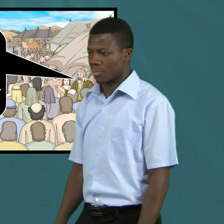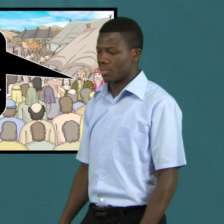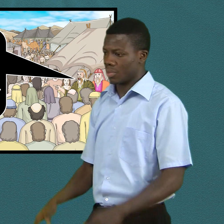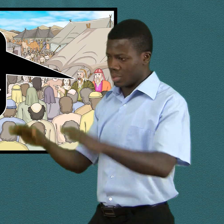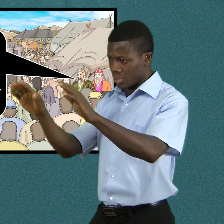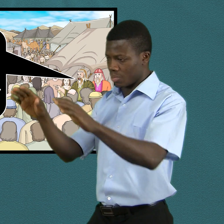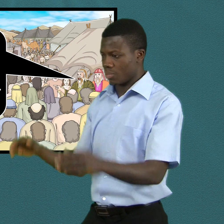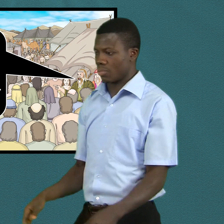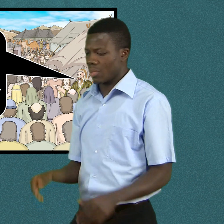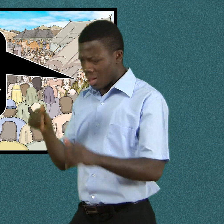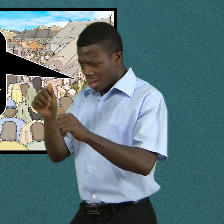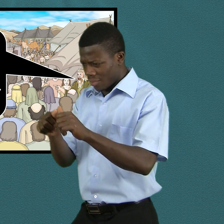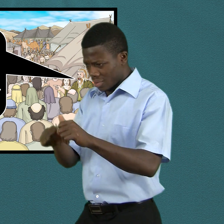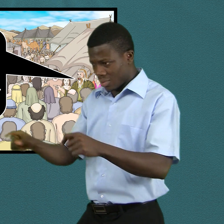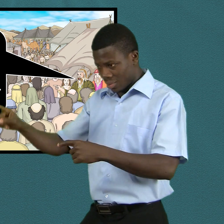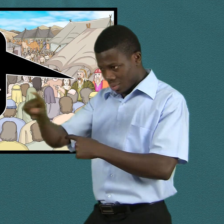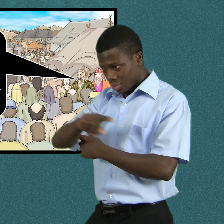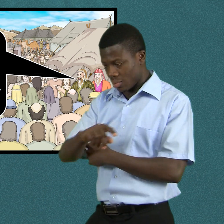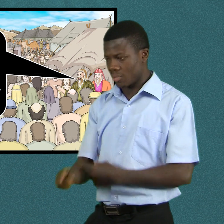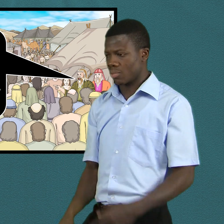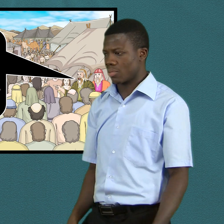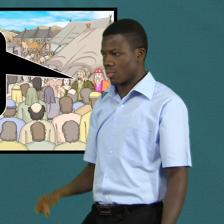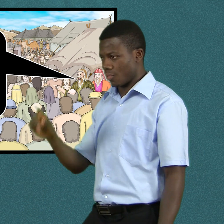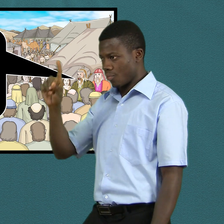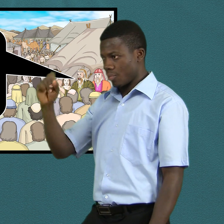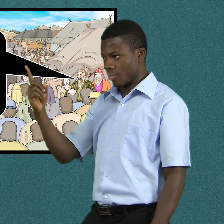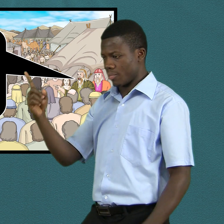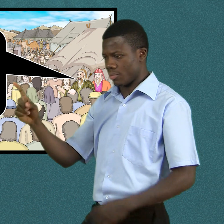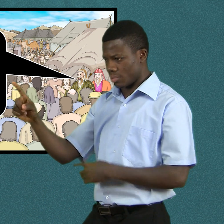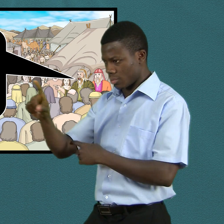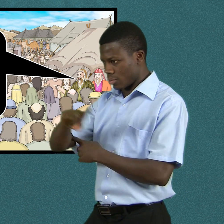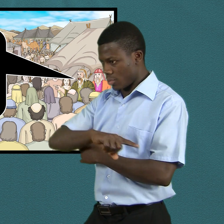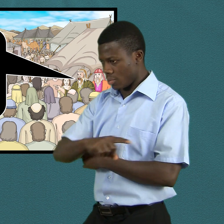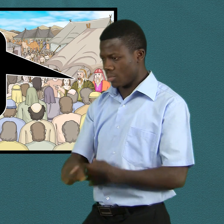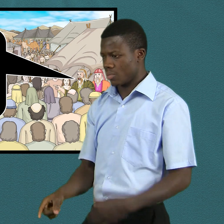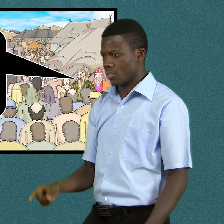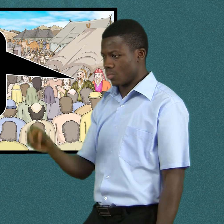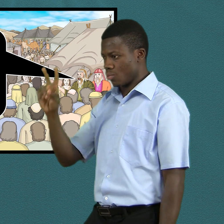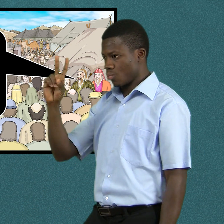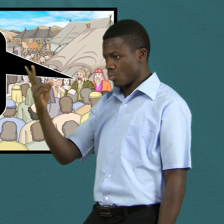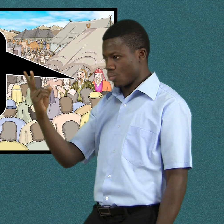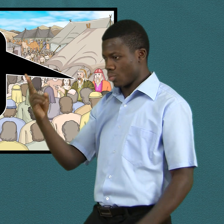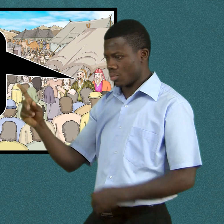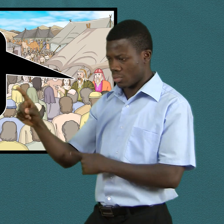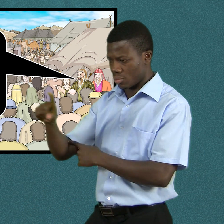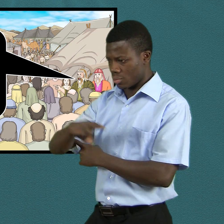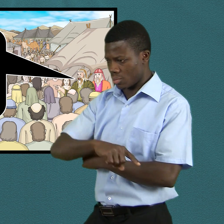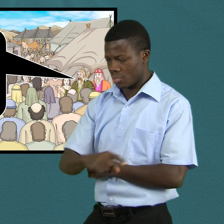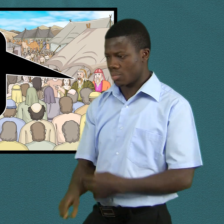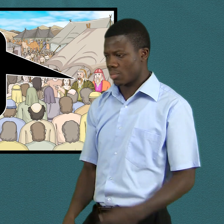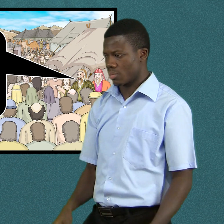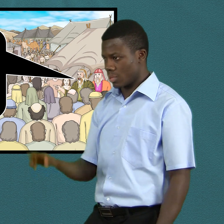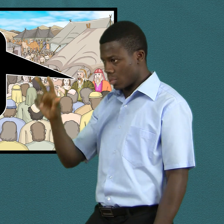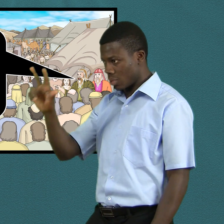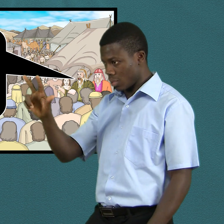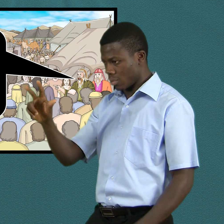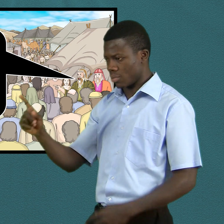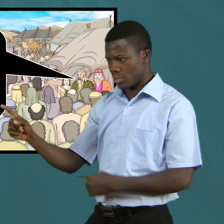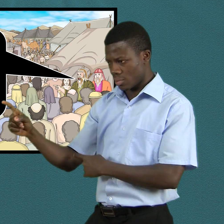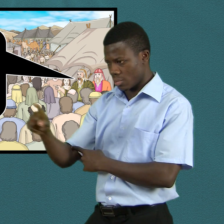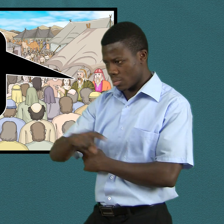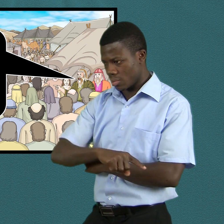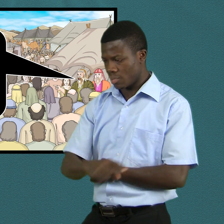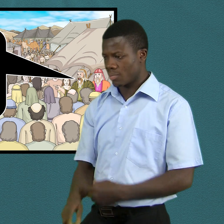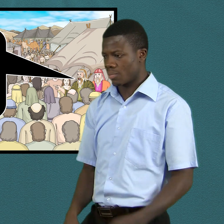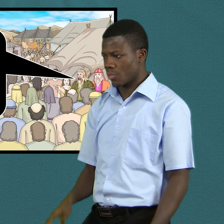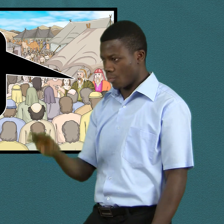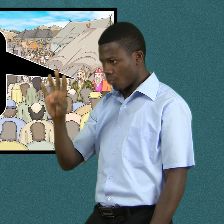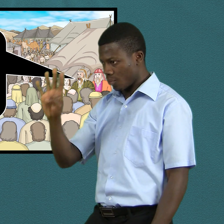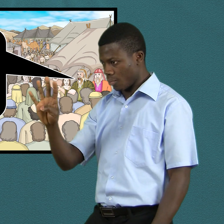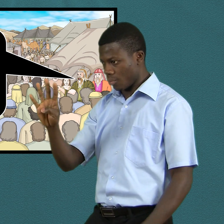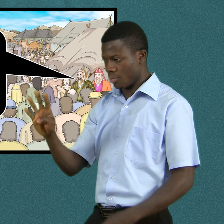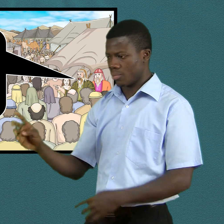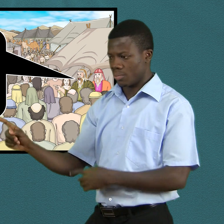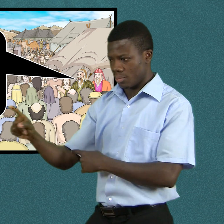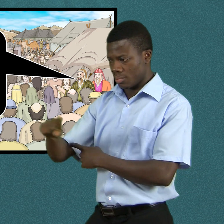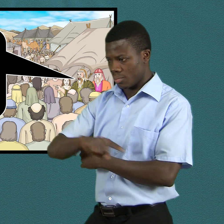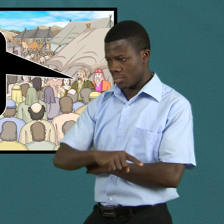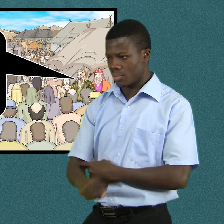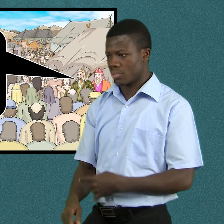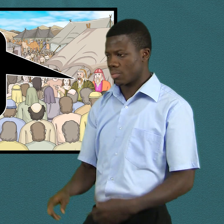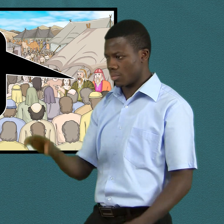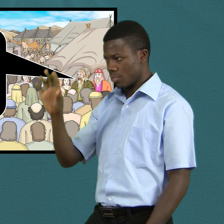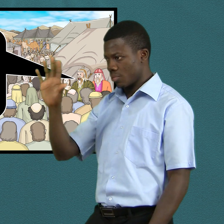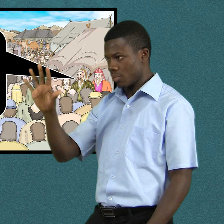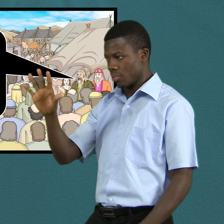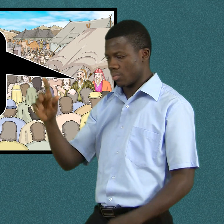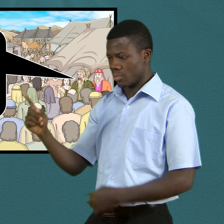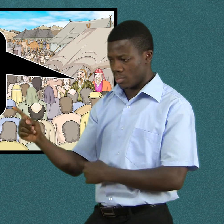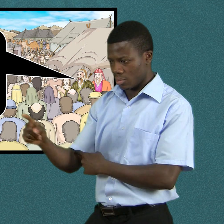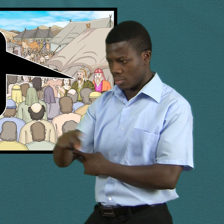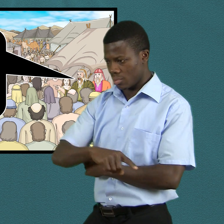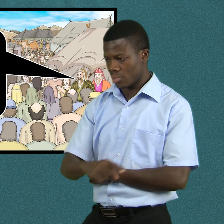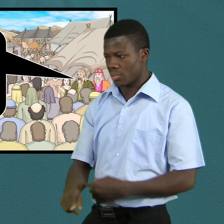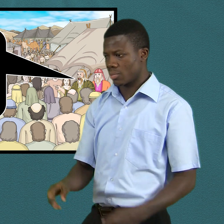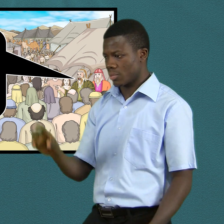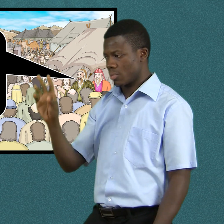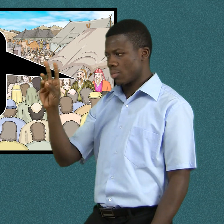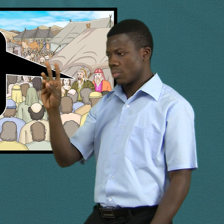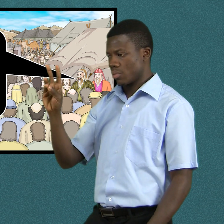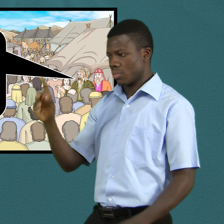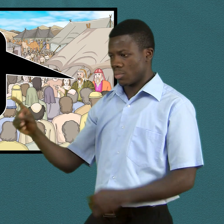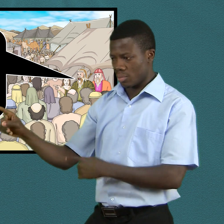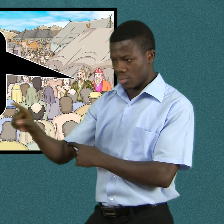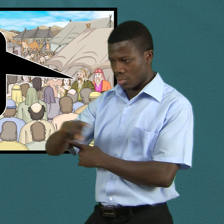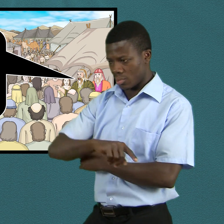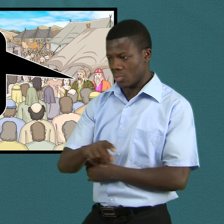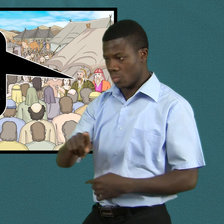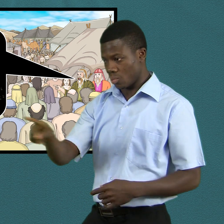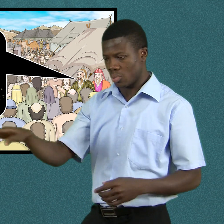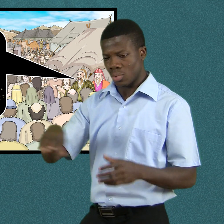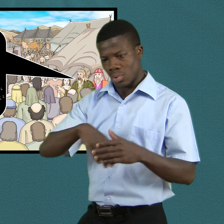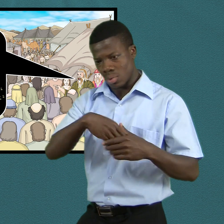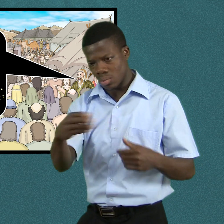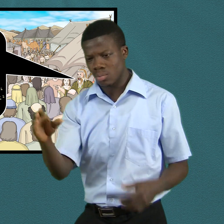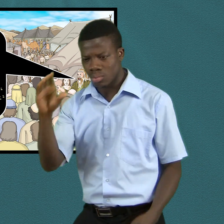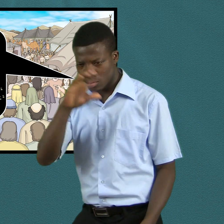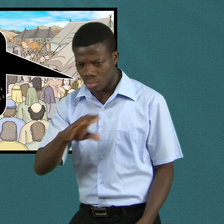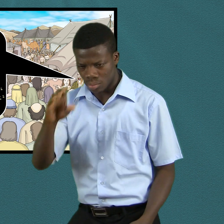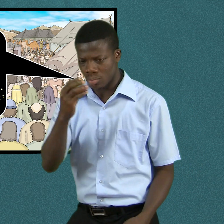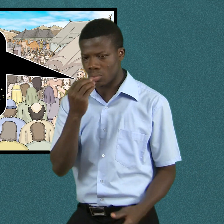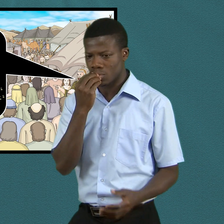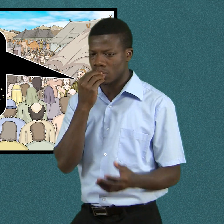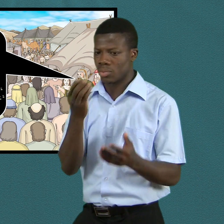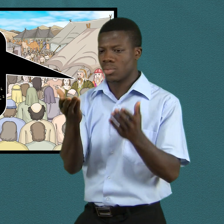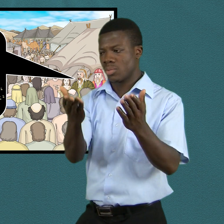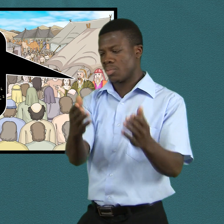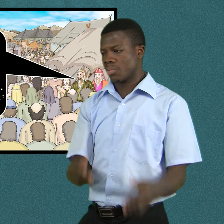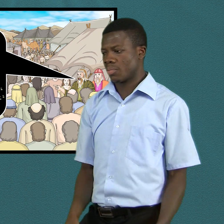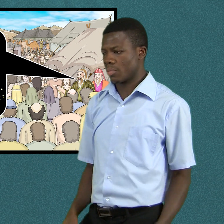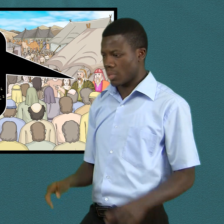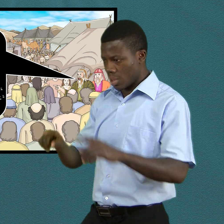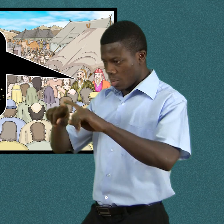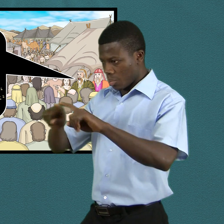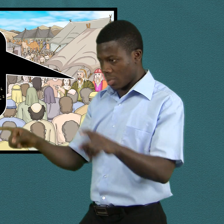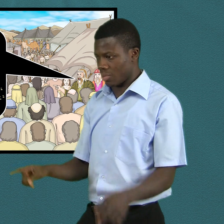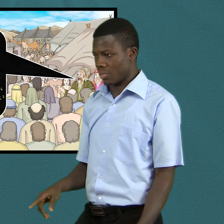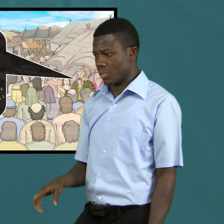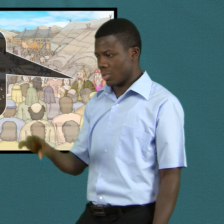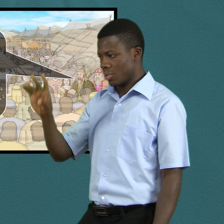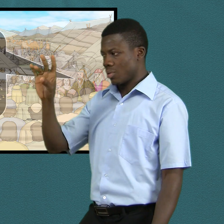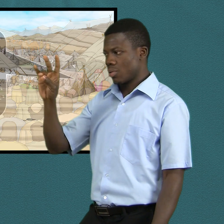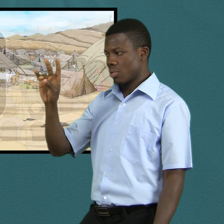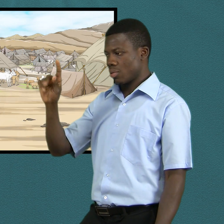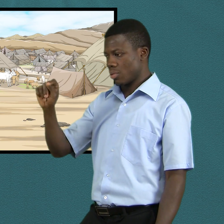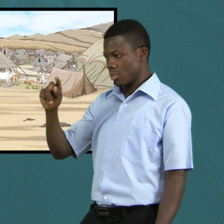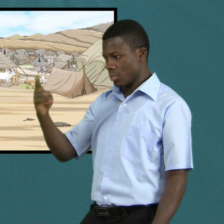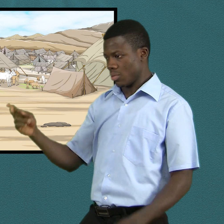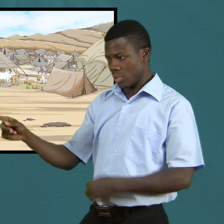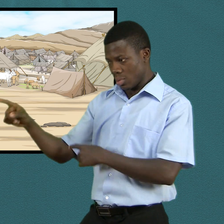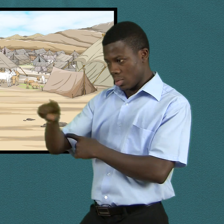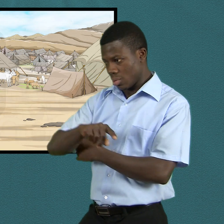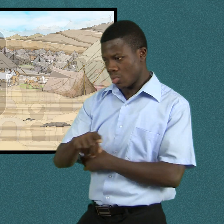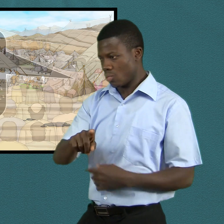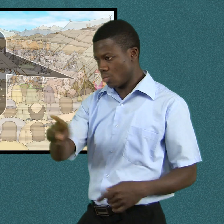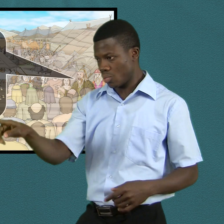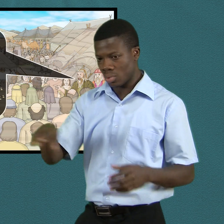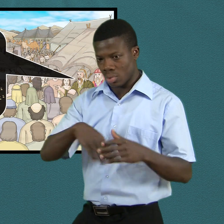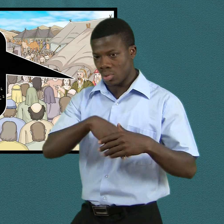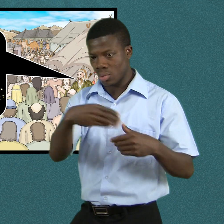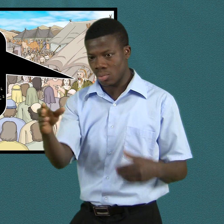For six days you may gather, but on the seventh day, the Sabbath, it will not be there.”